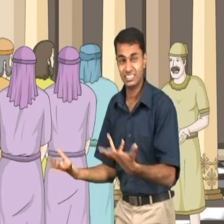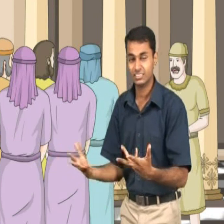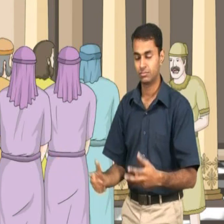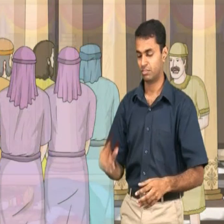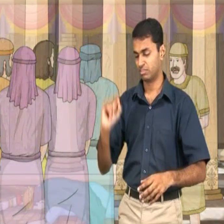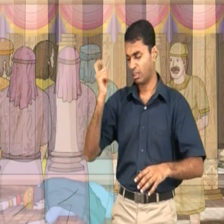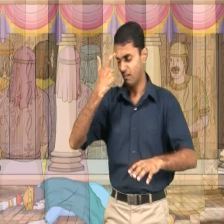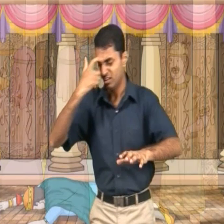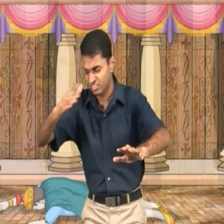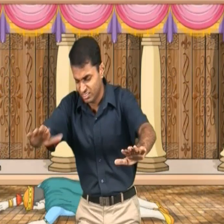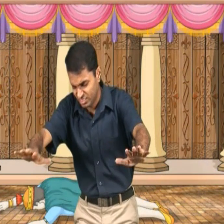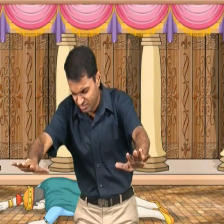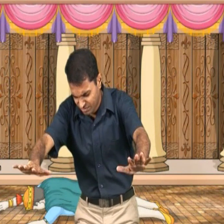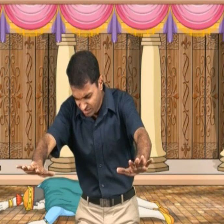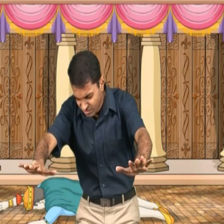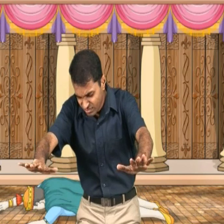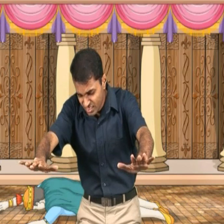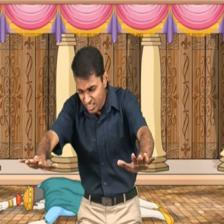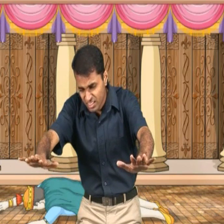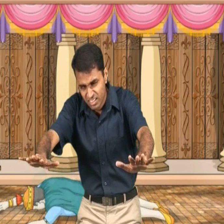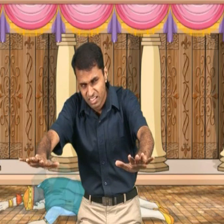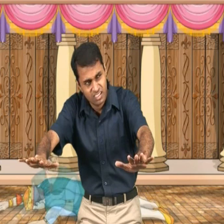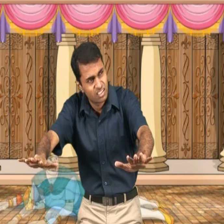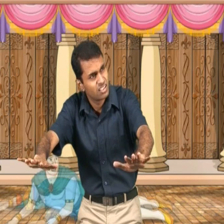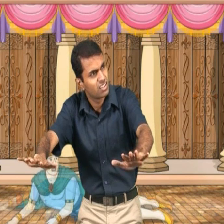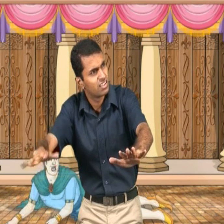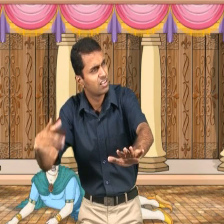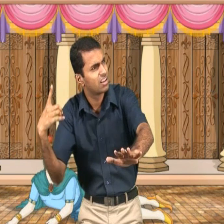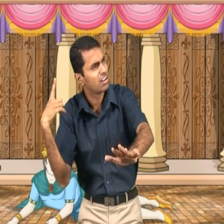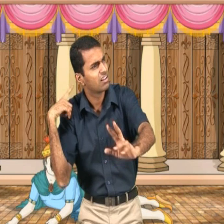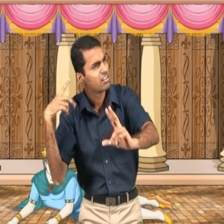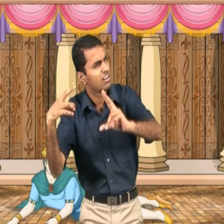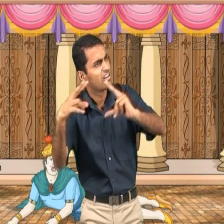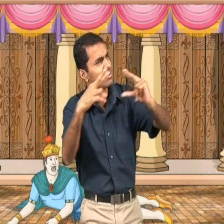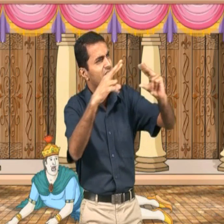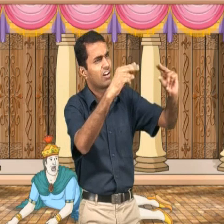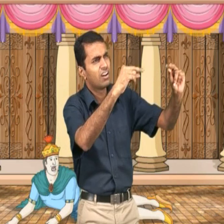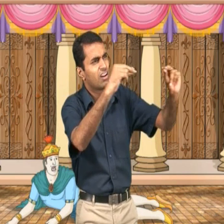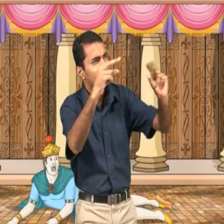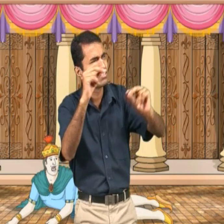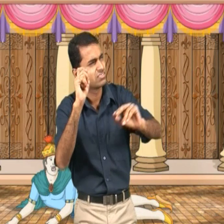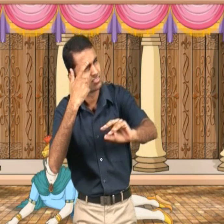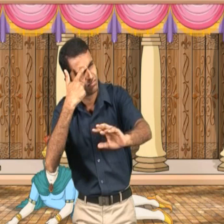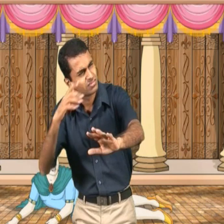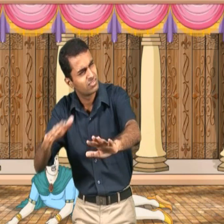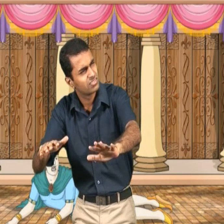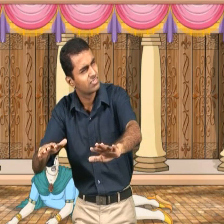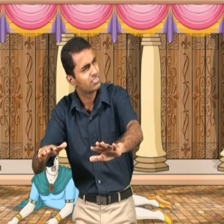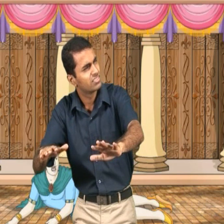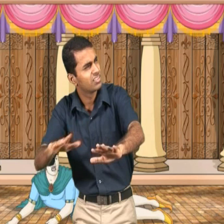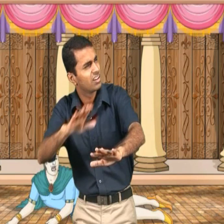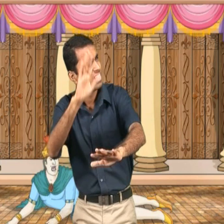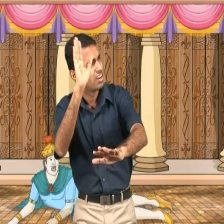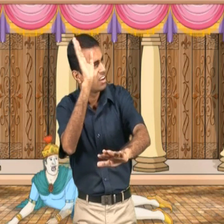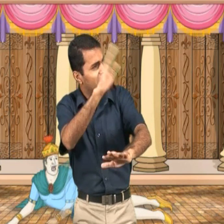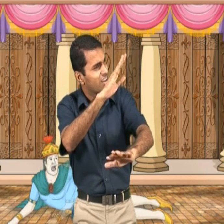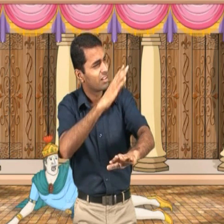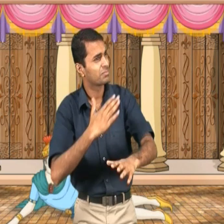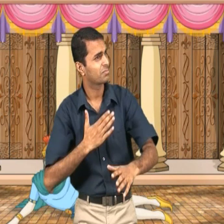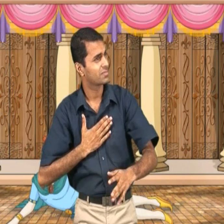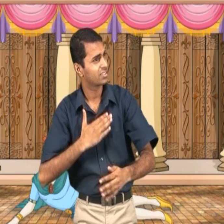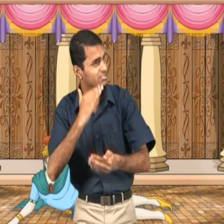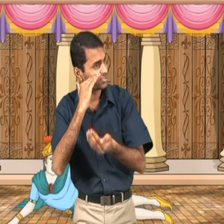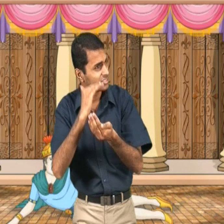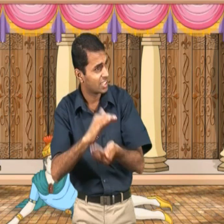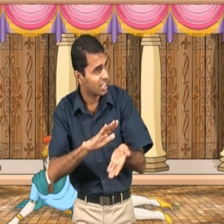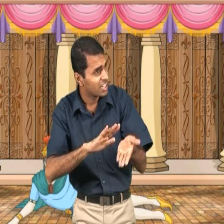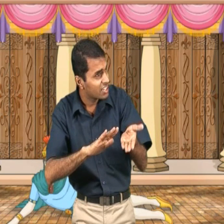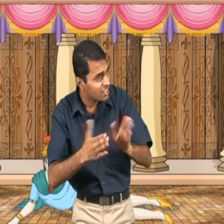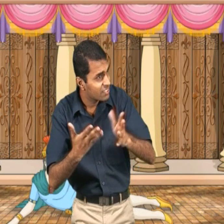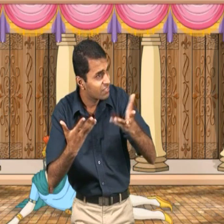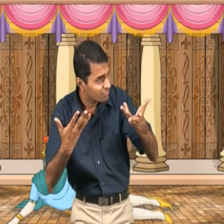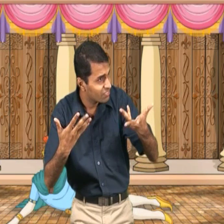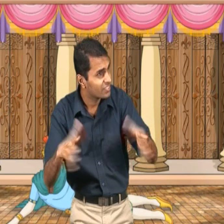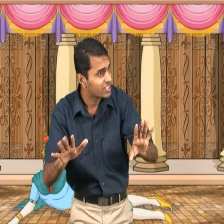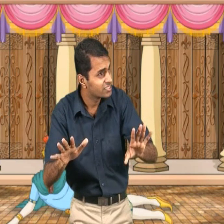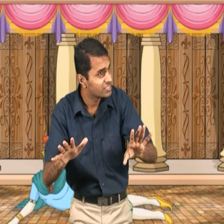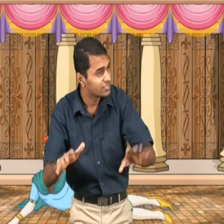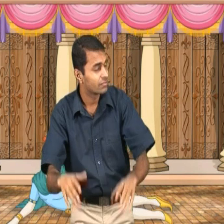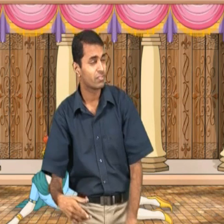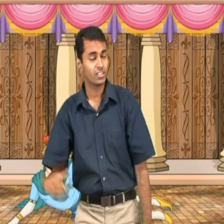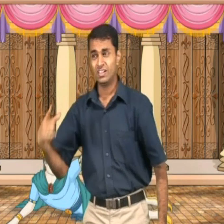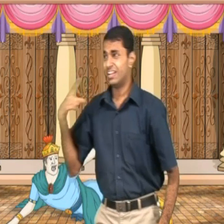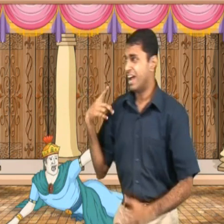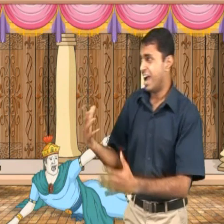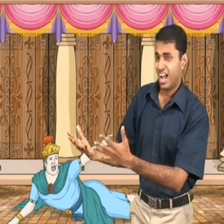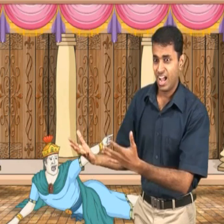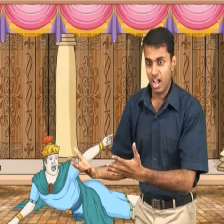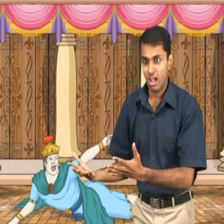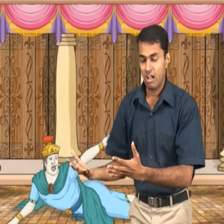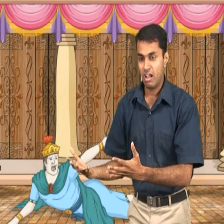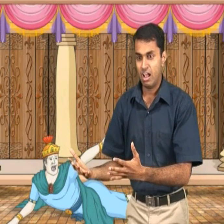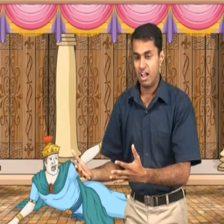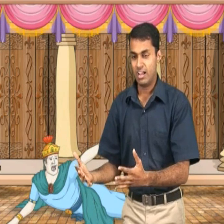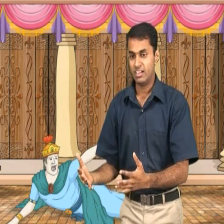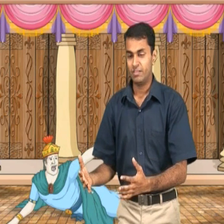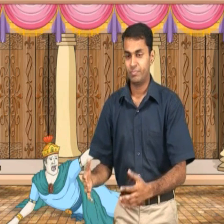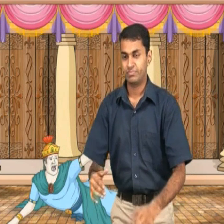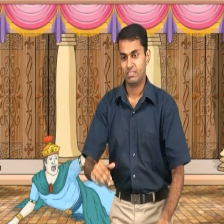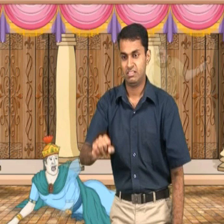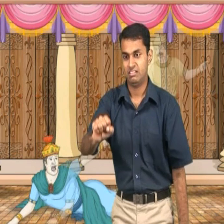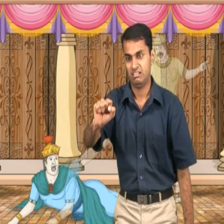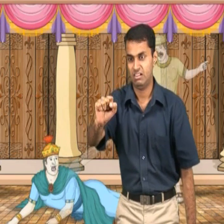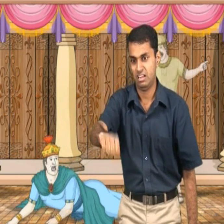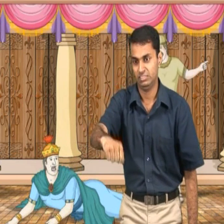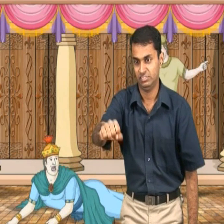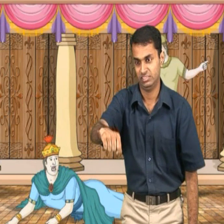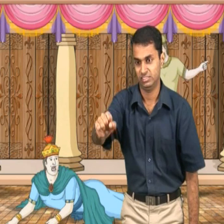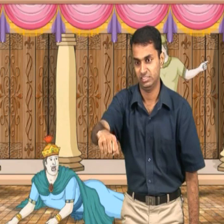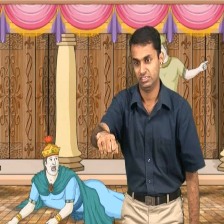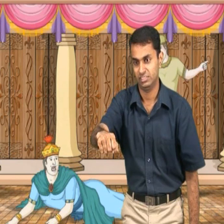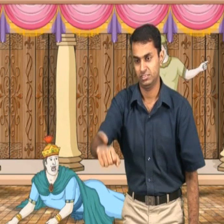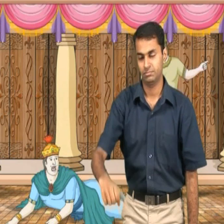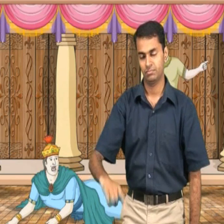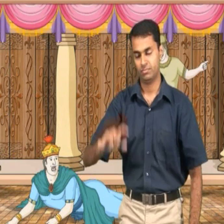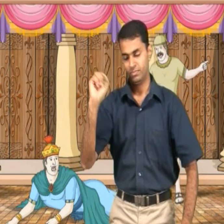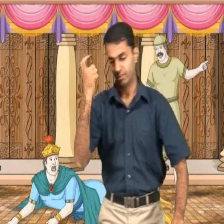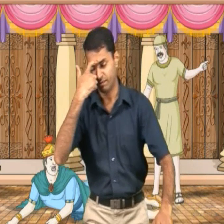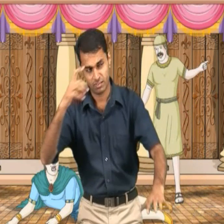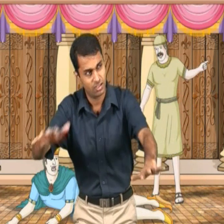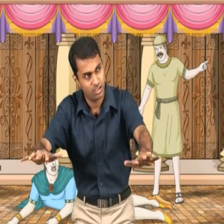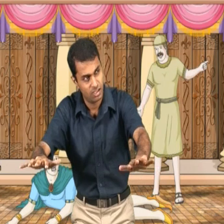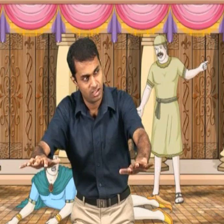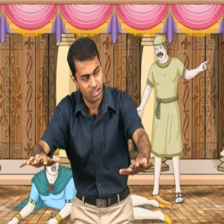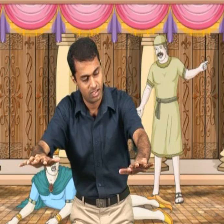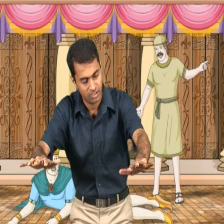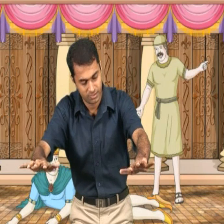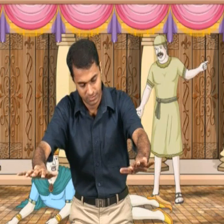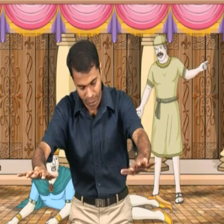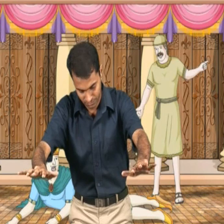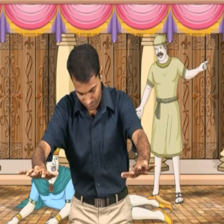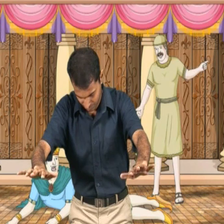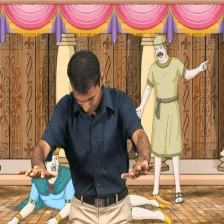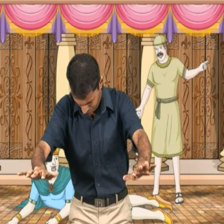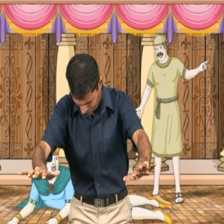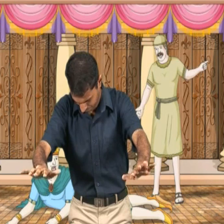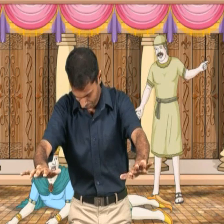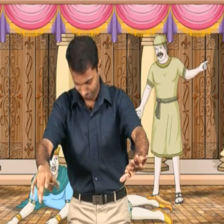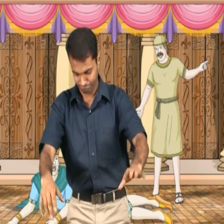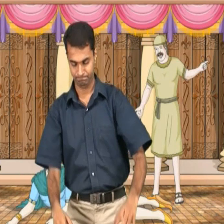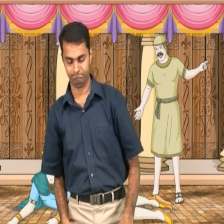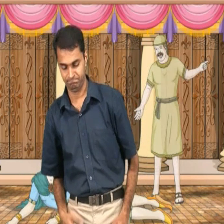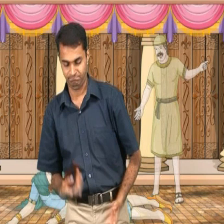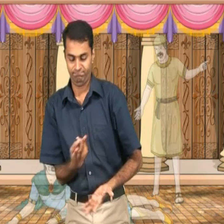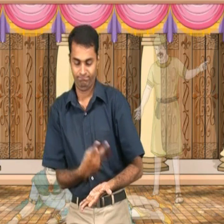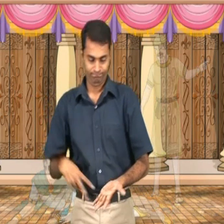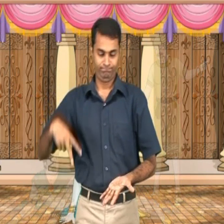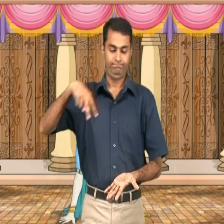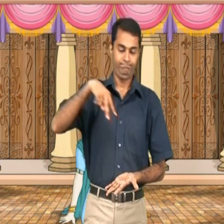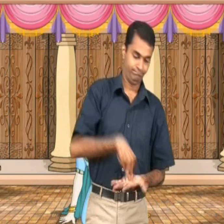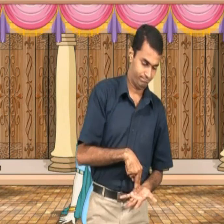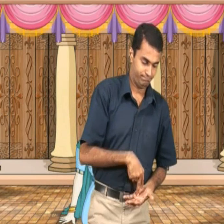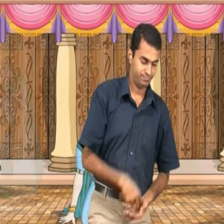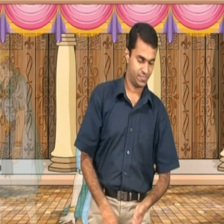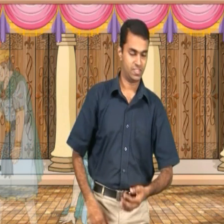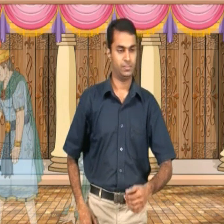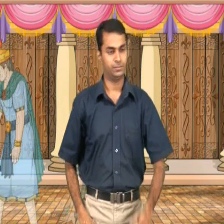When David saw that his servants were whispering to one another, he perceived that the child was dead. So he asked his servants, “Is the child dead?” “He is dead,” they replied.